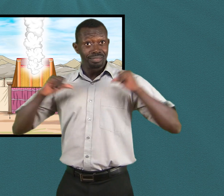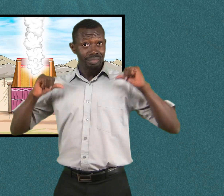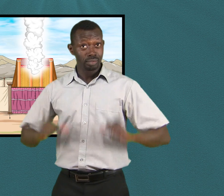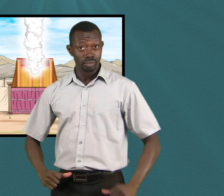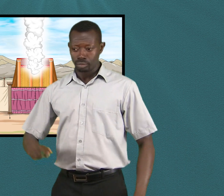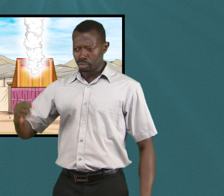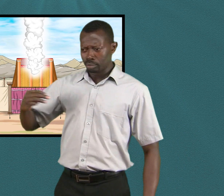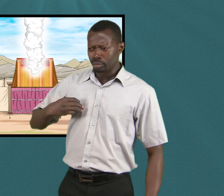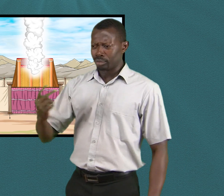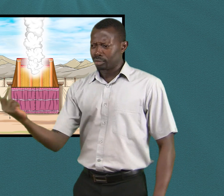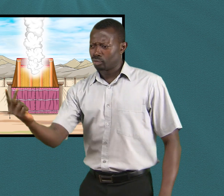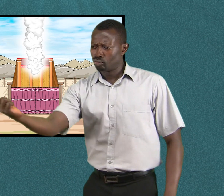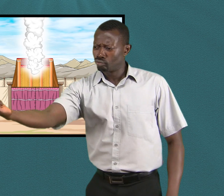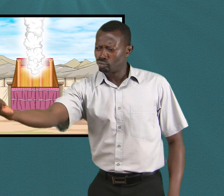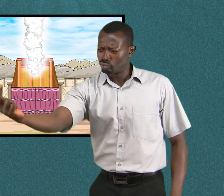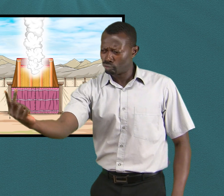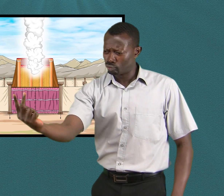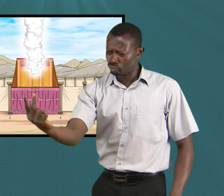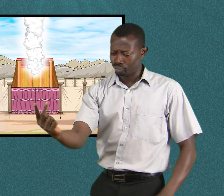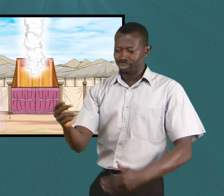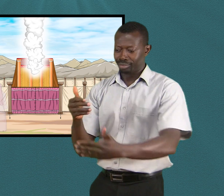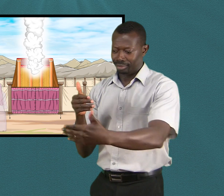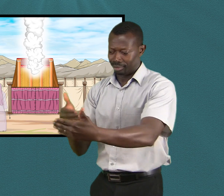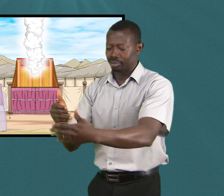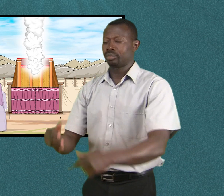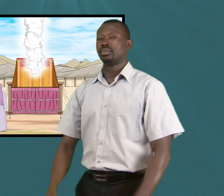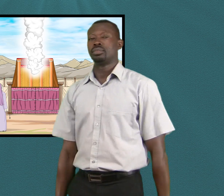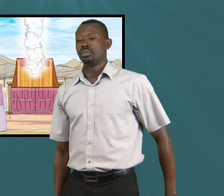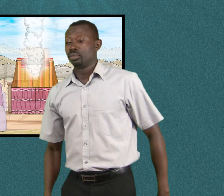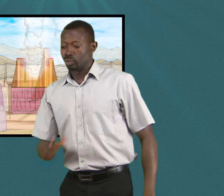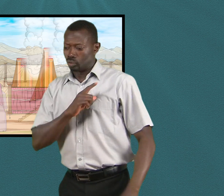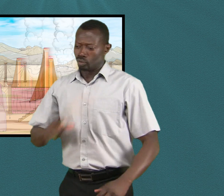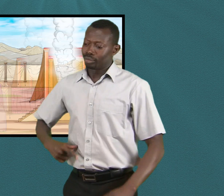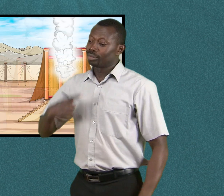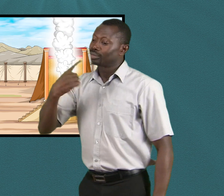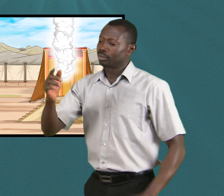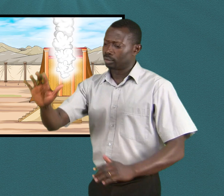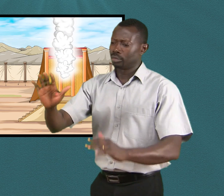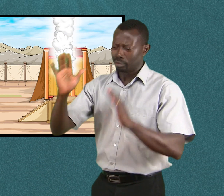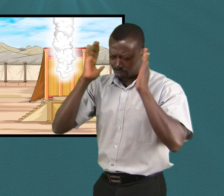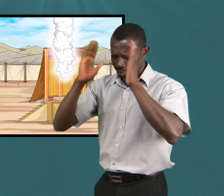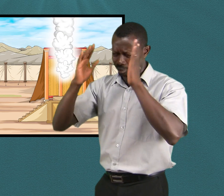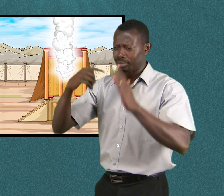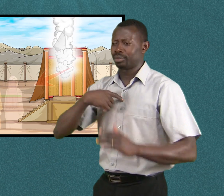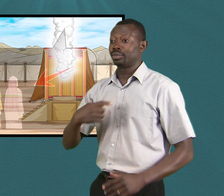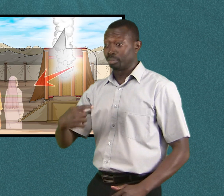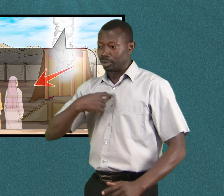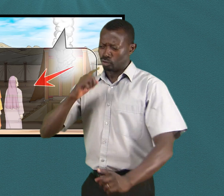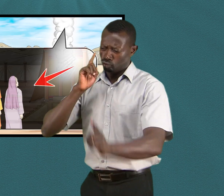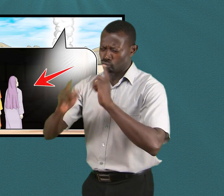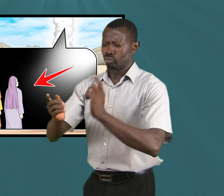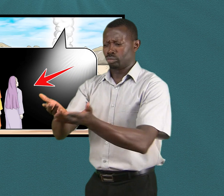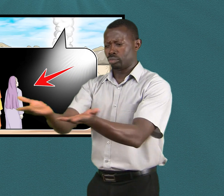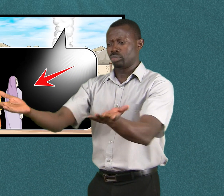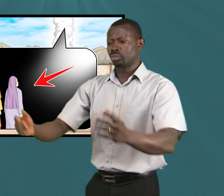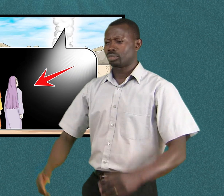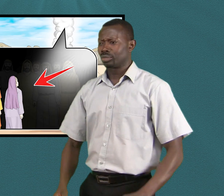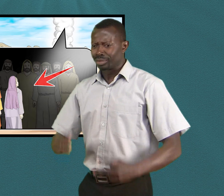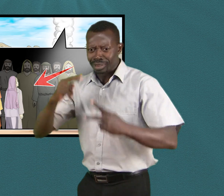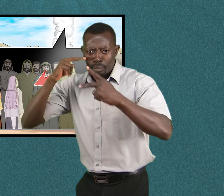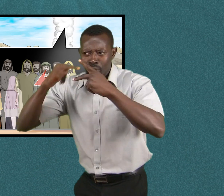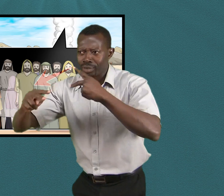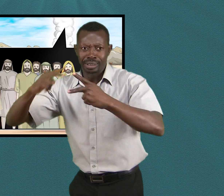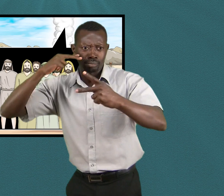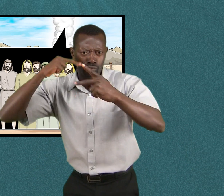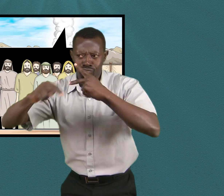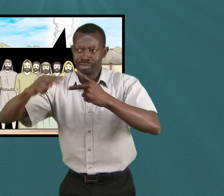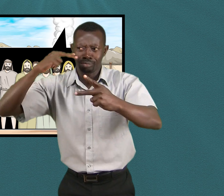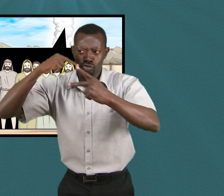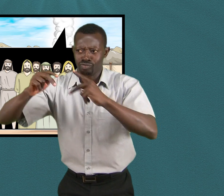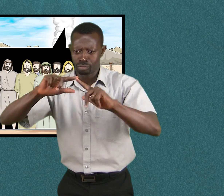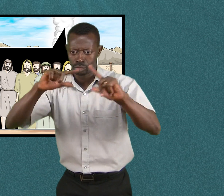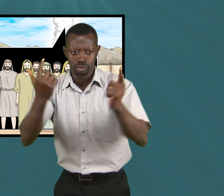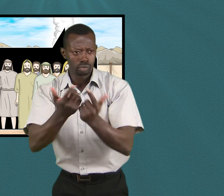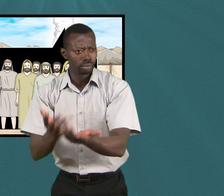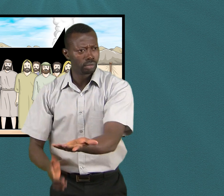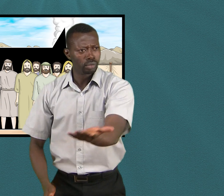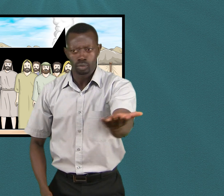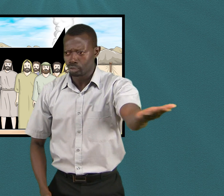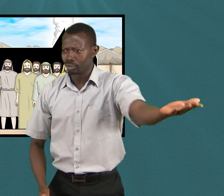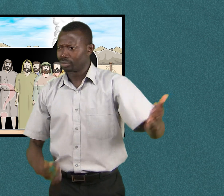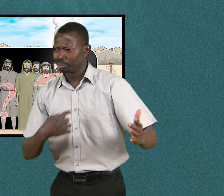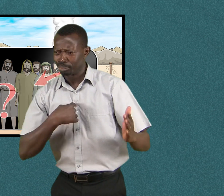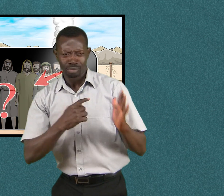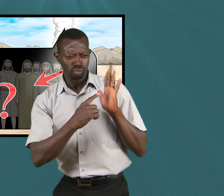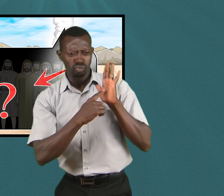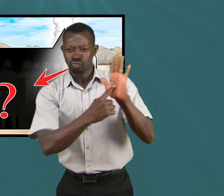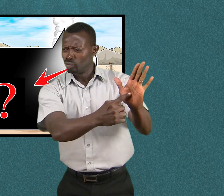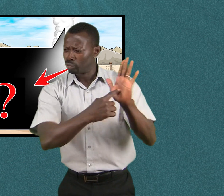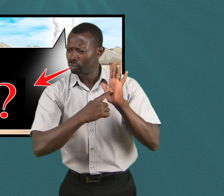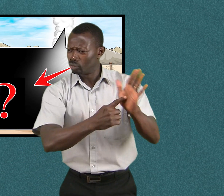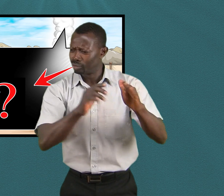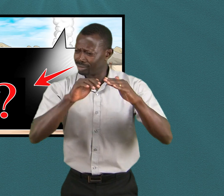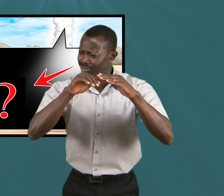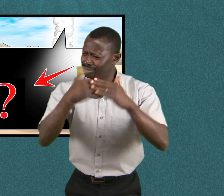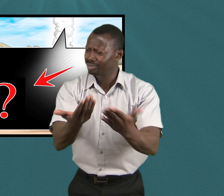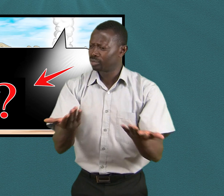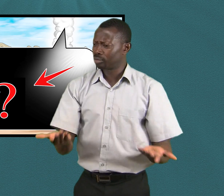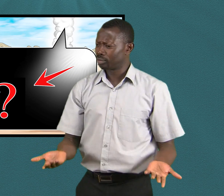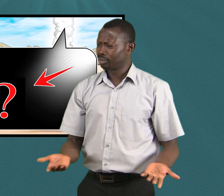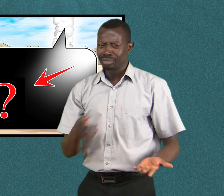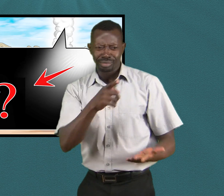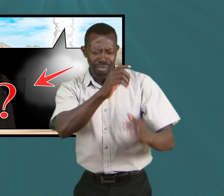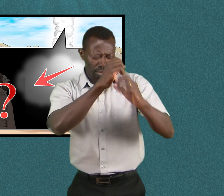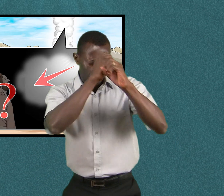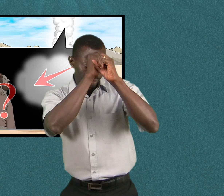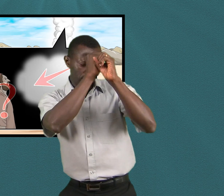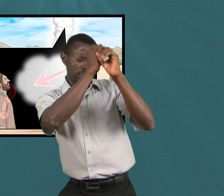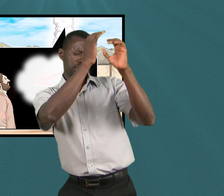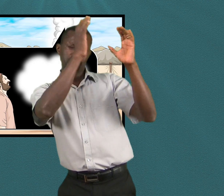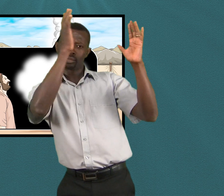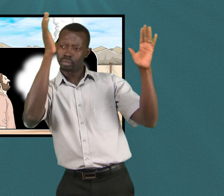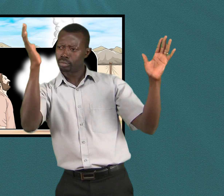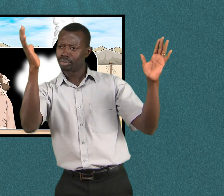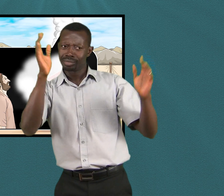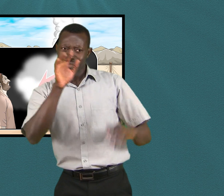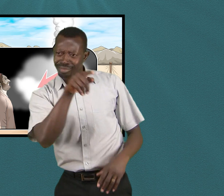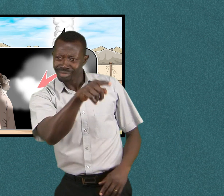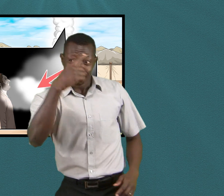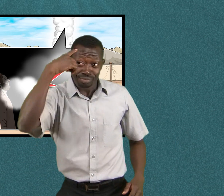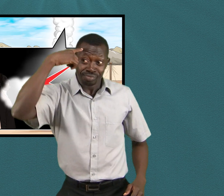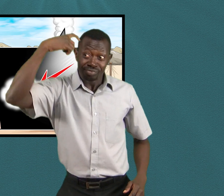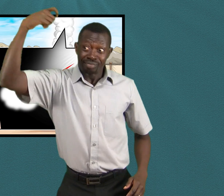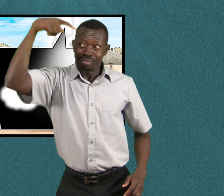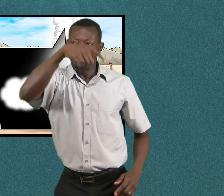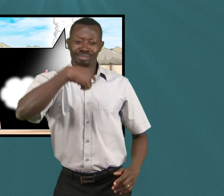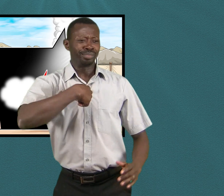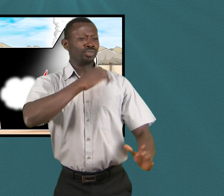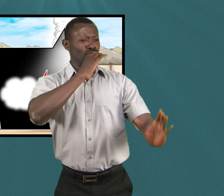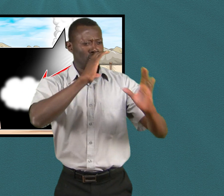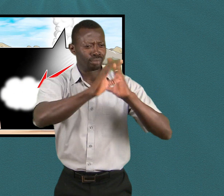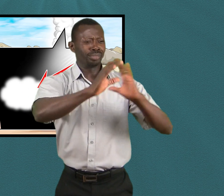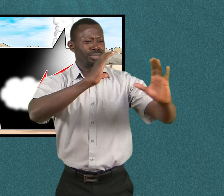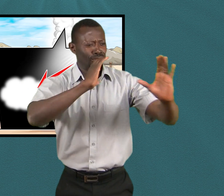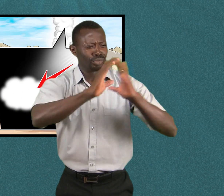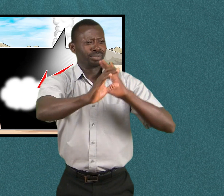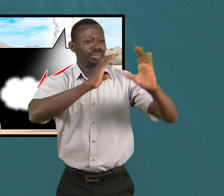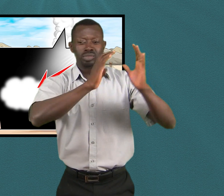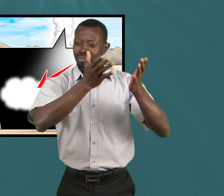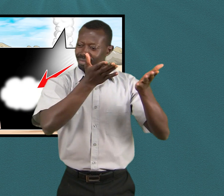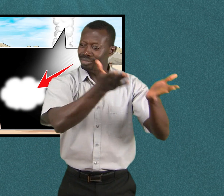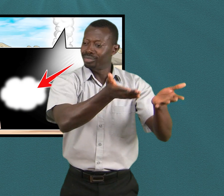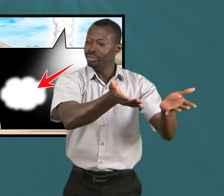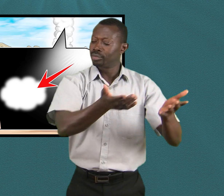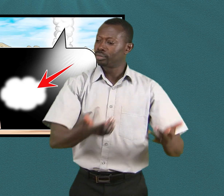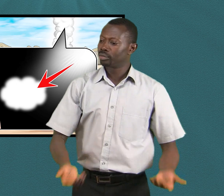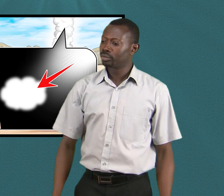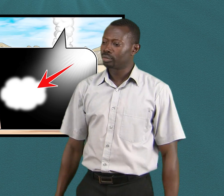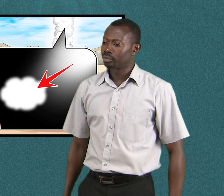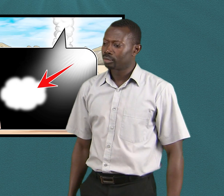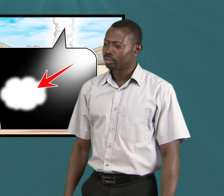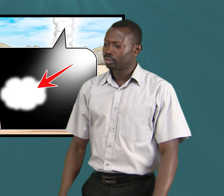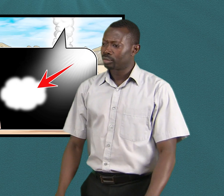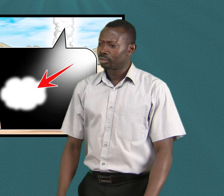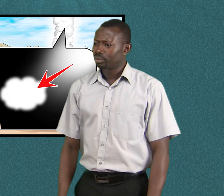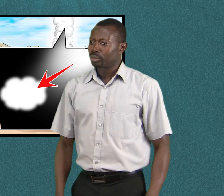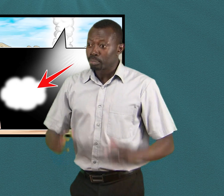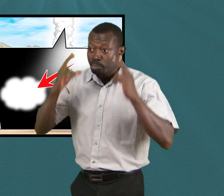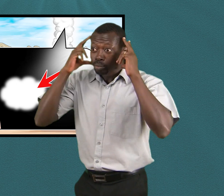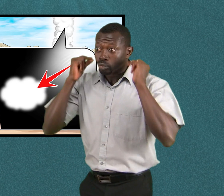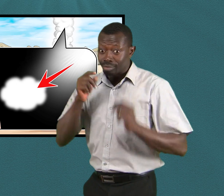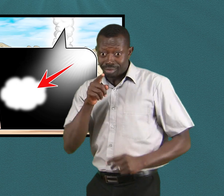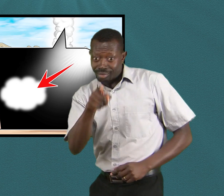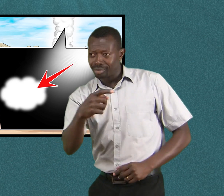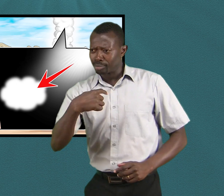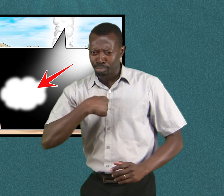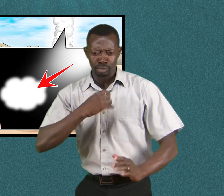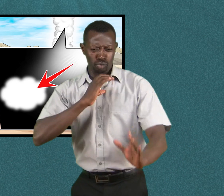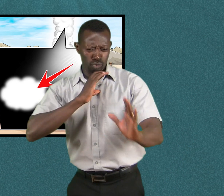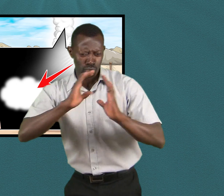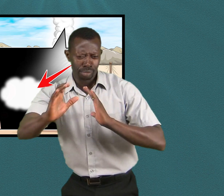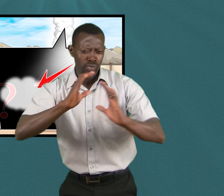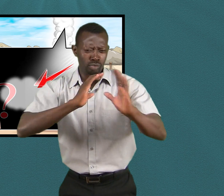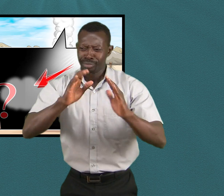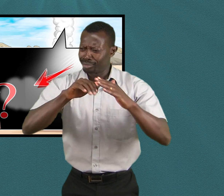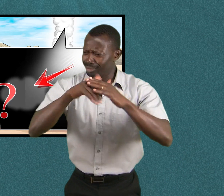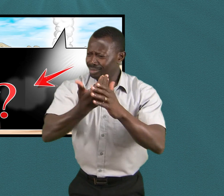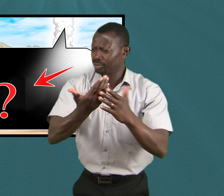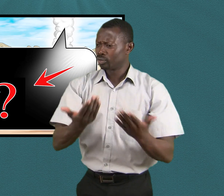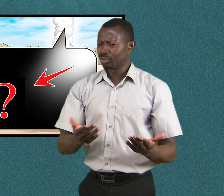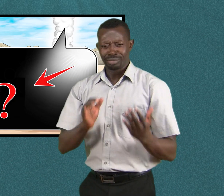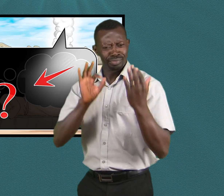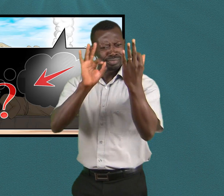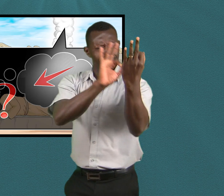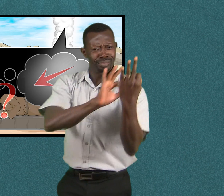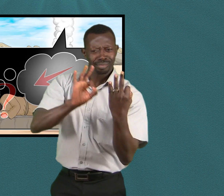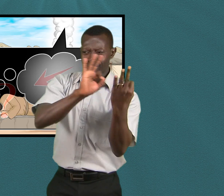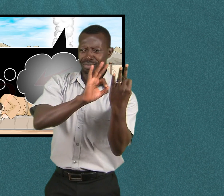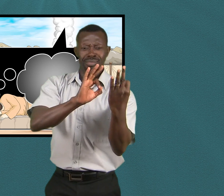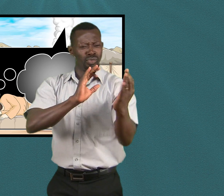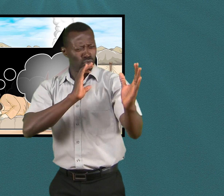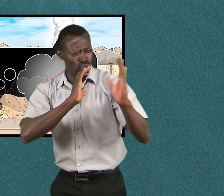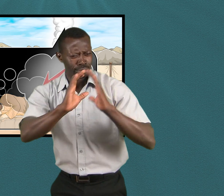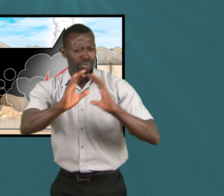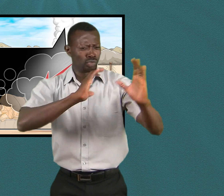When both of them had stepped forward, He said, “Hear now My words: If there is a prophet among you, I, the LORD, will reveal Myself to him in a vision;